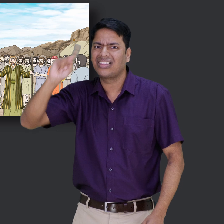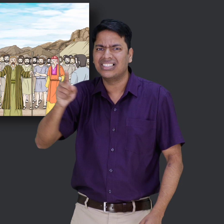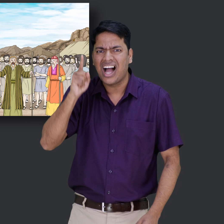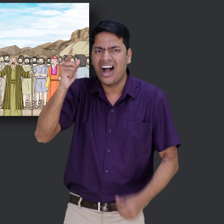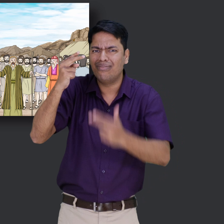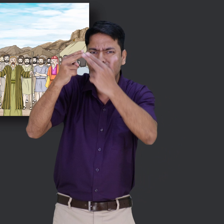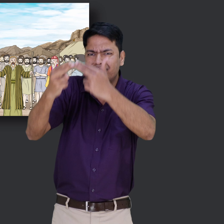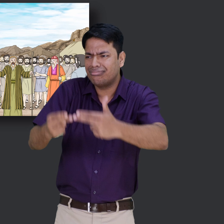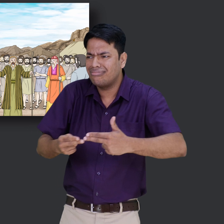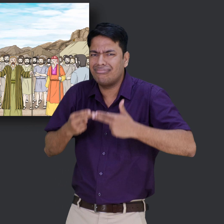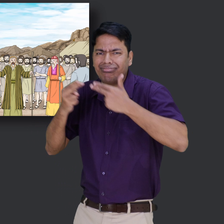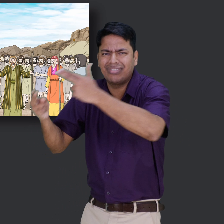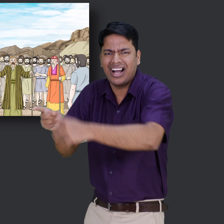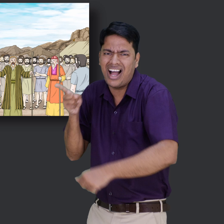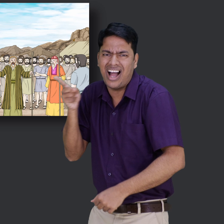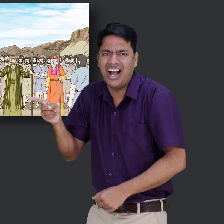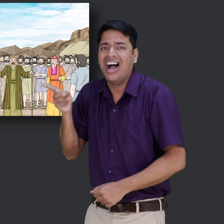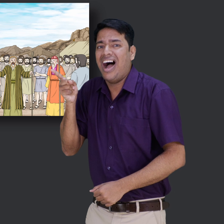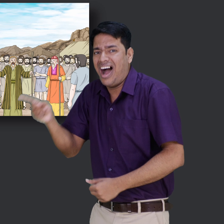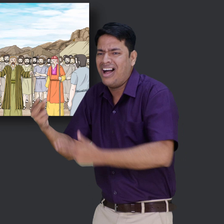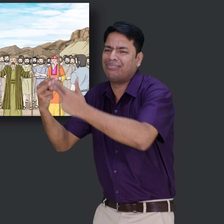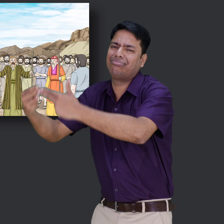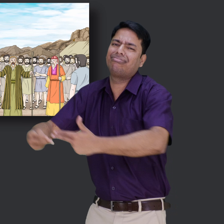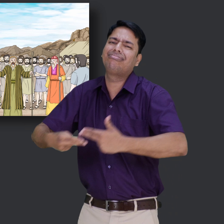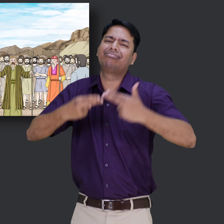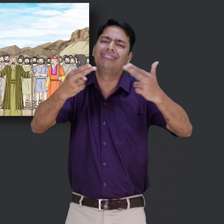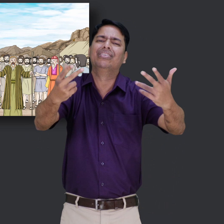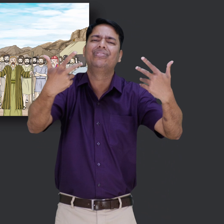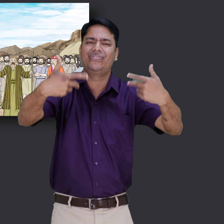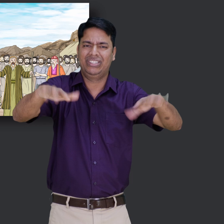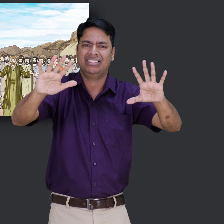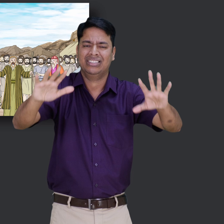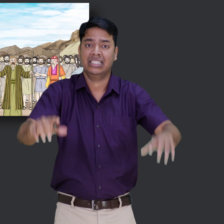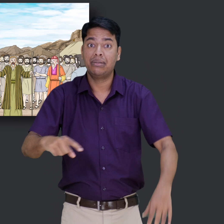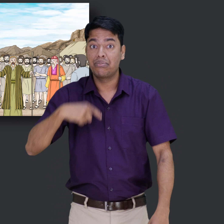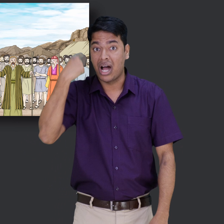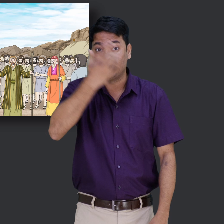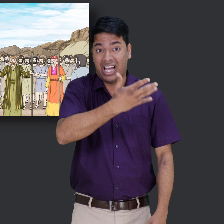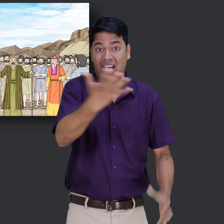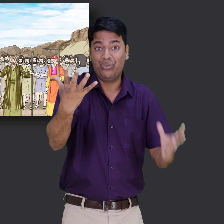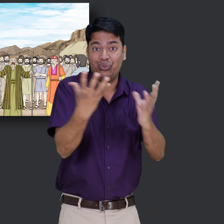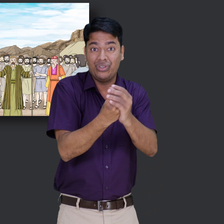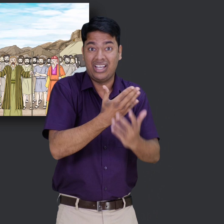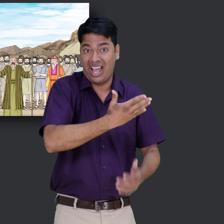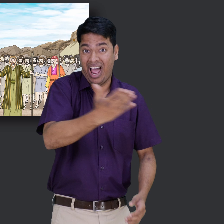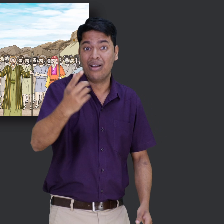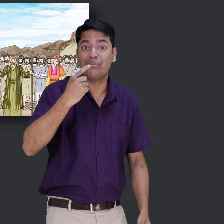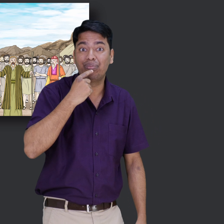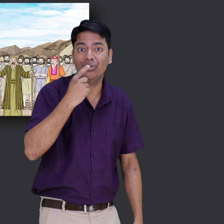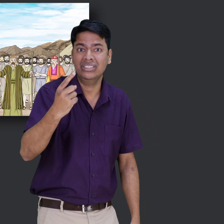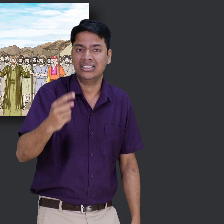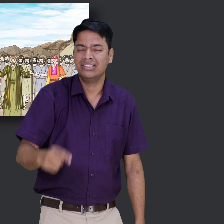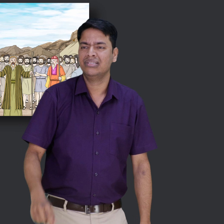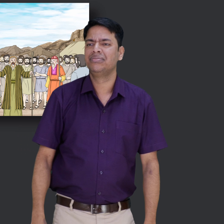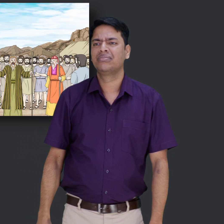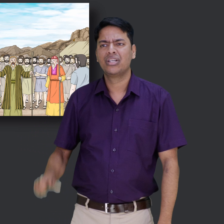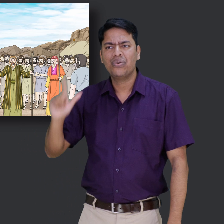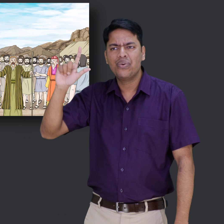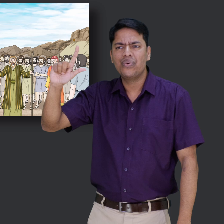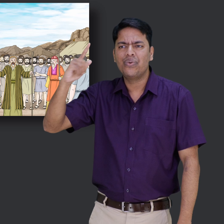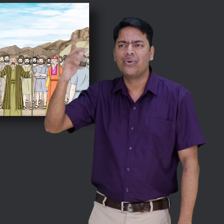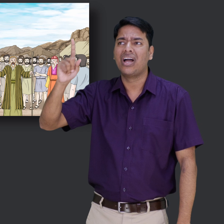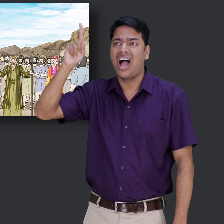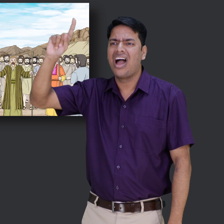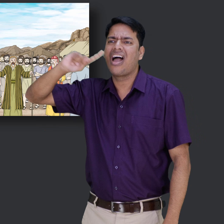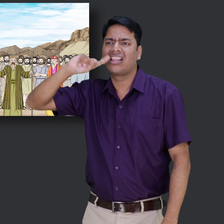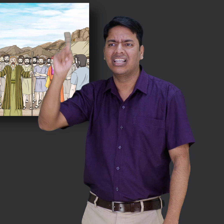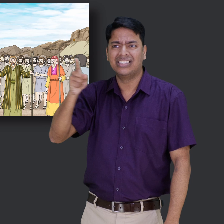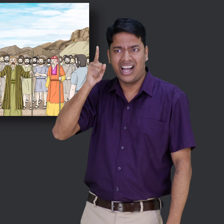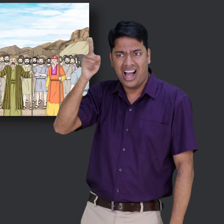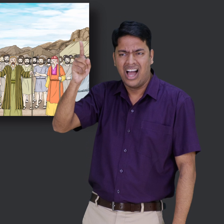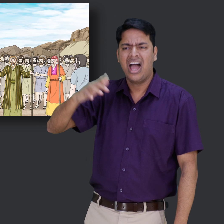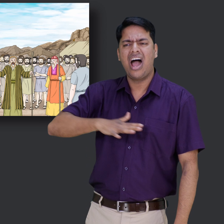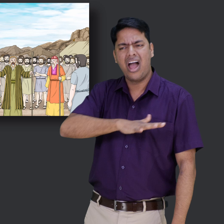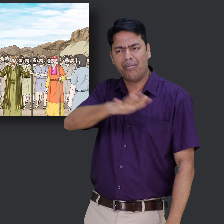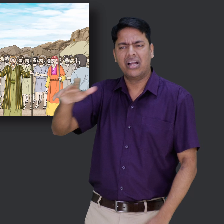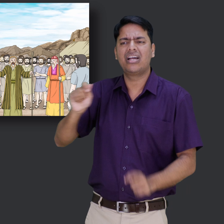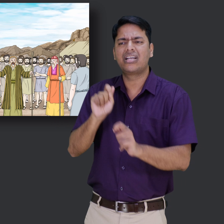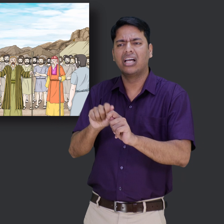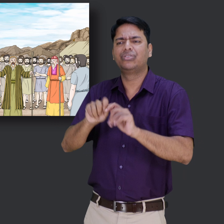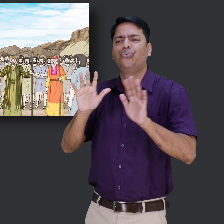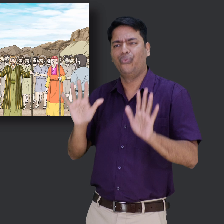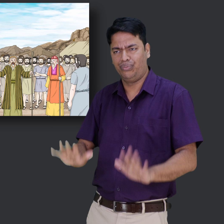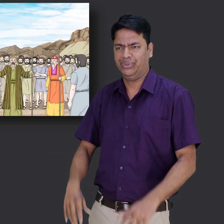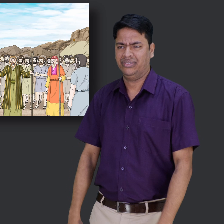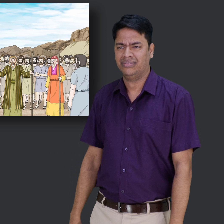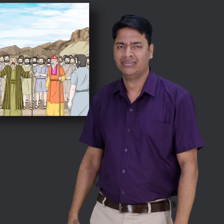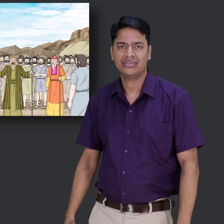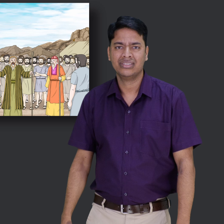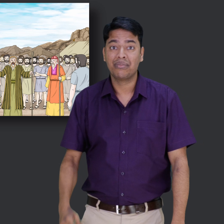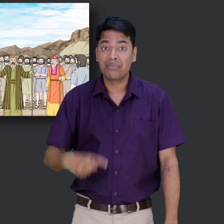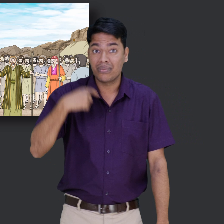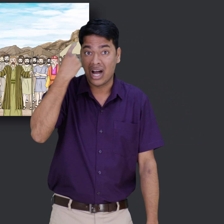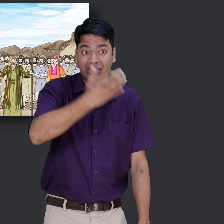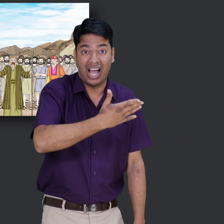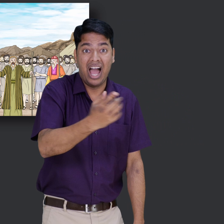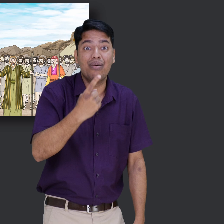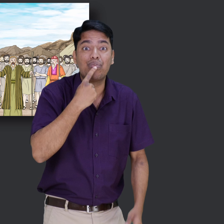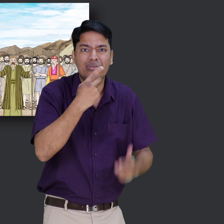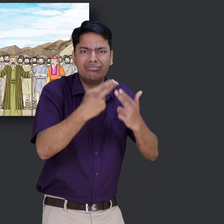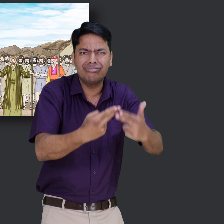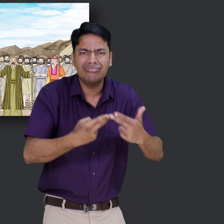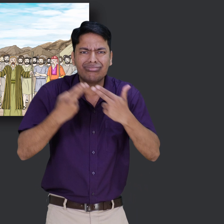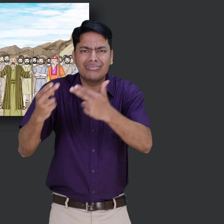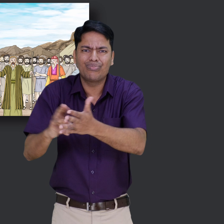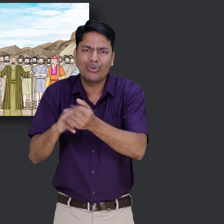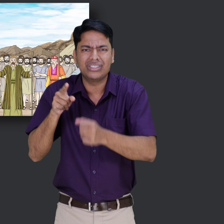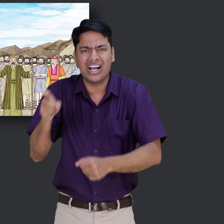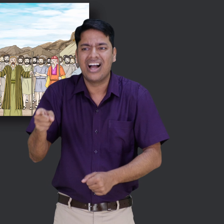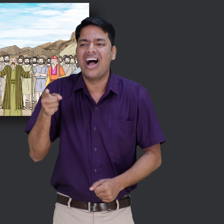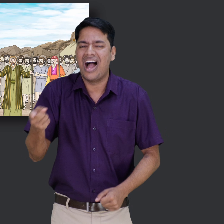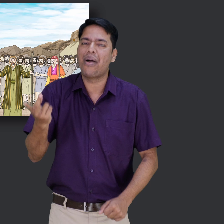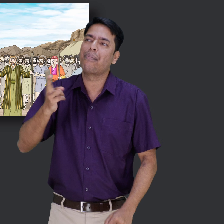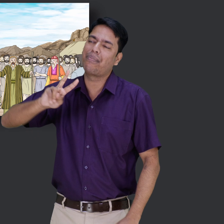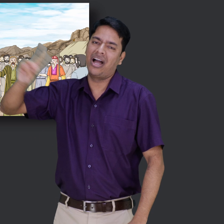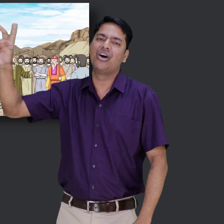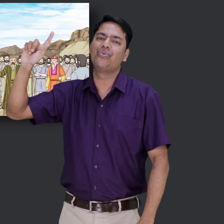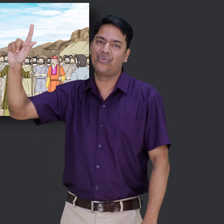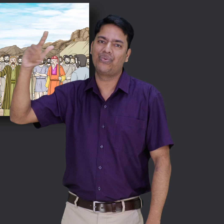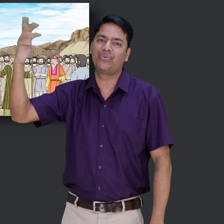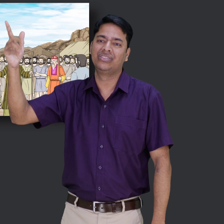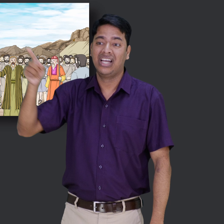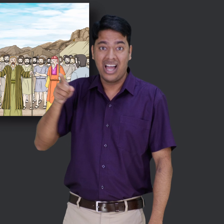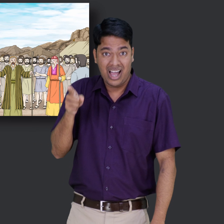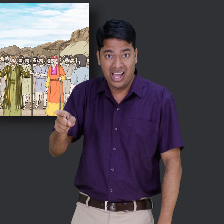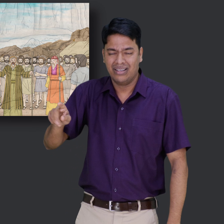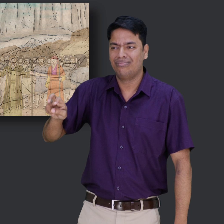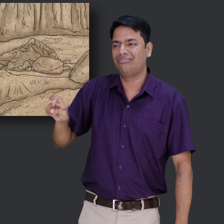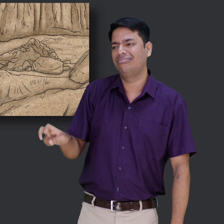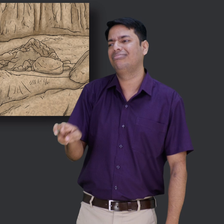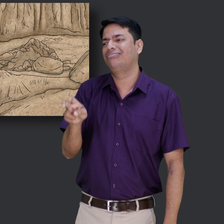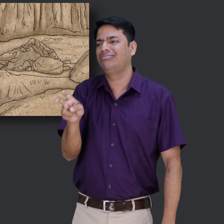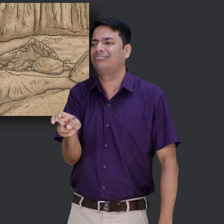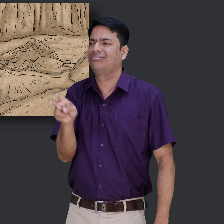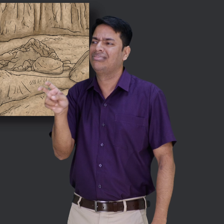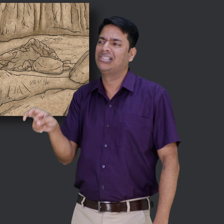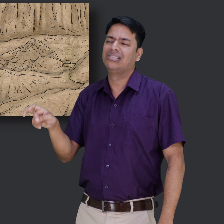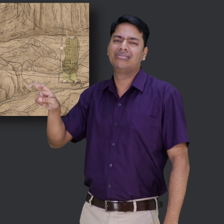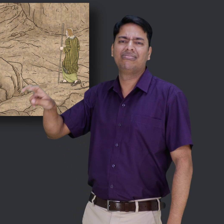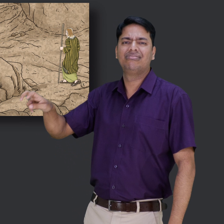And all the people answered together, “We will do everything that the LORD has spoken.”